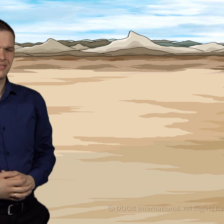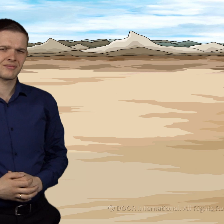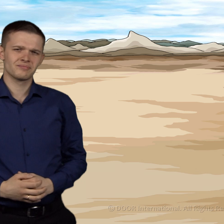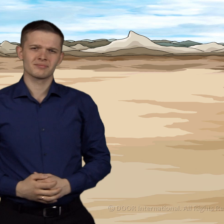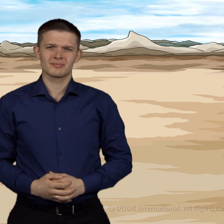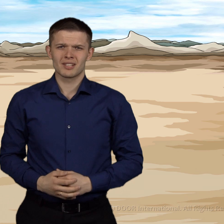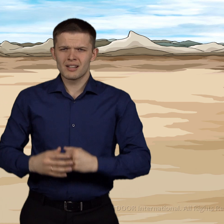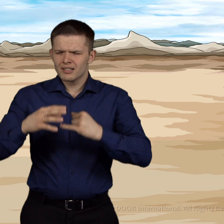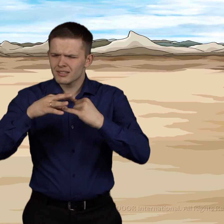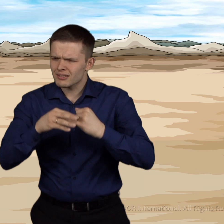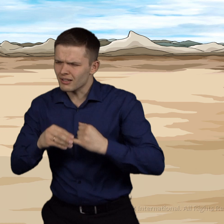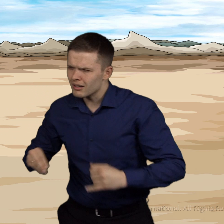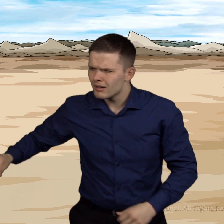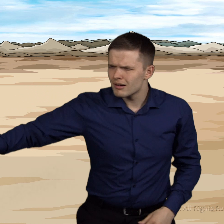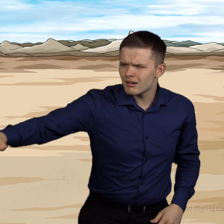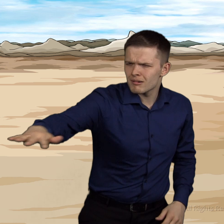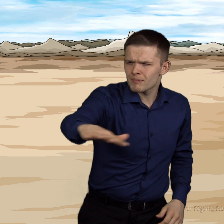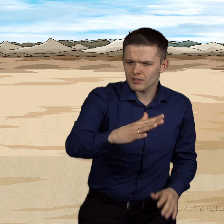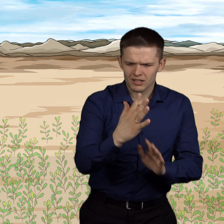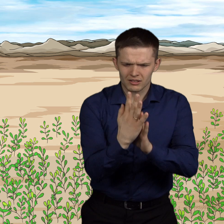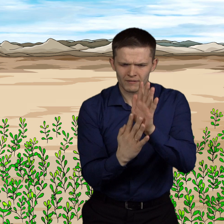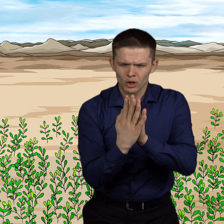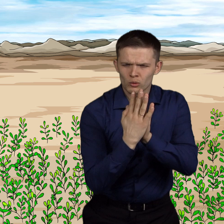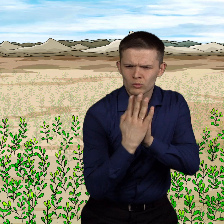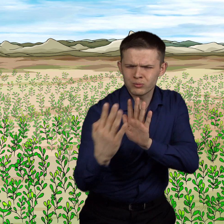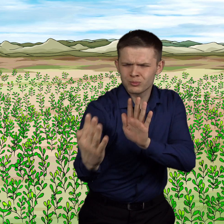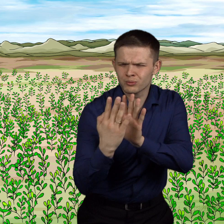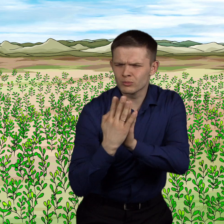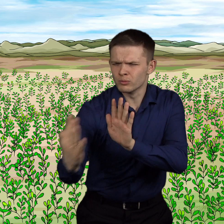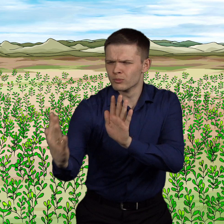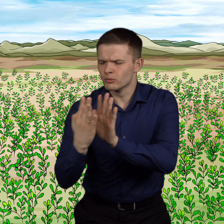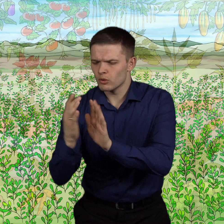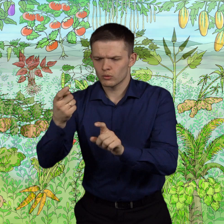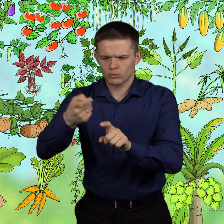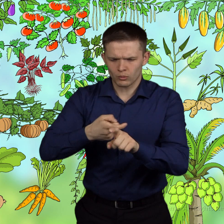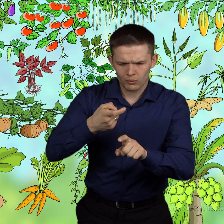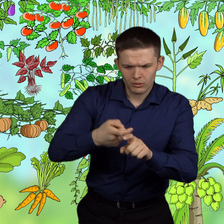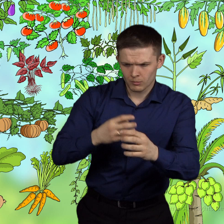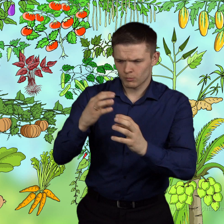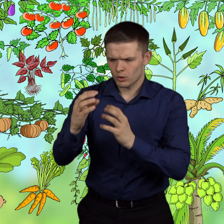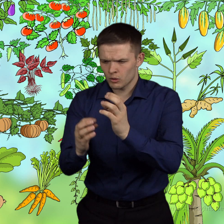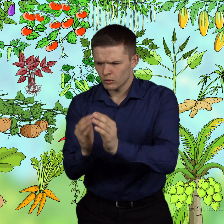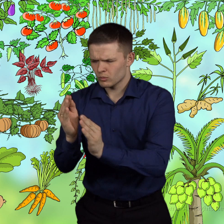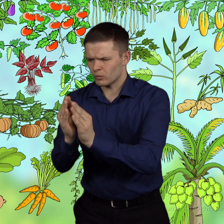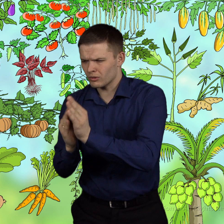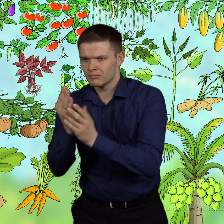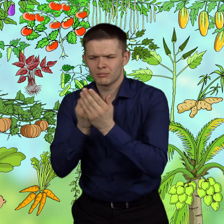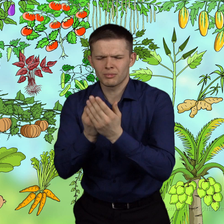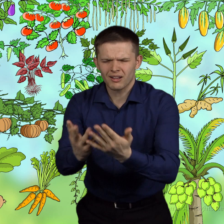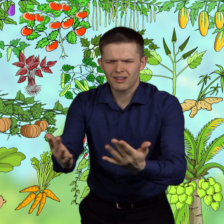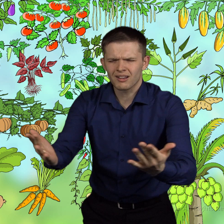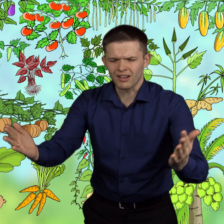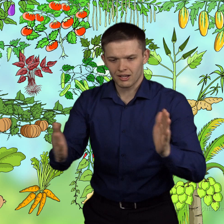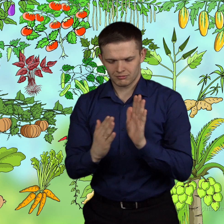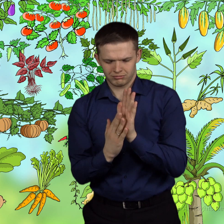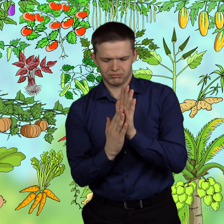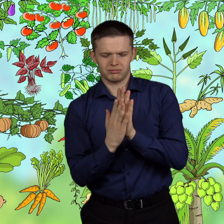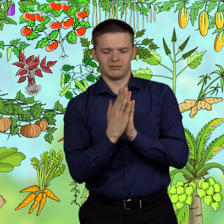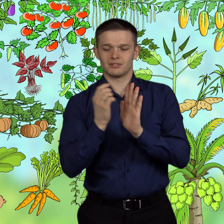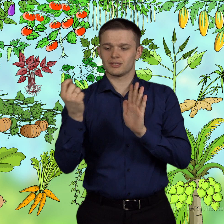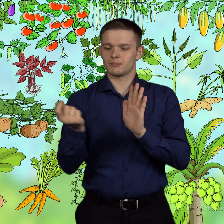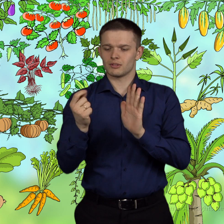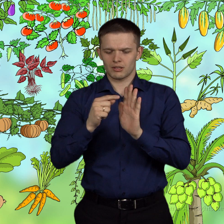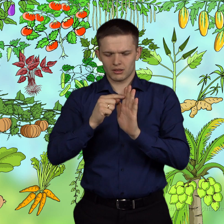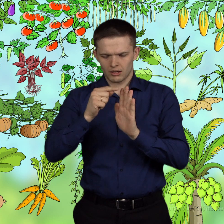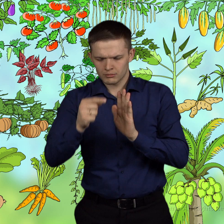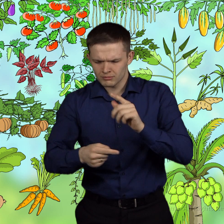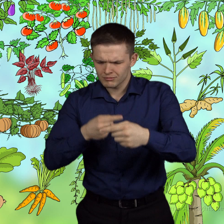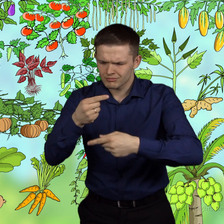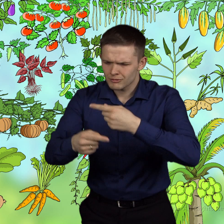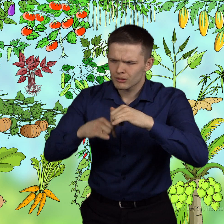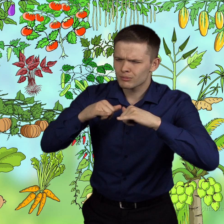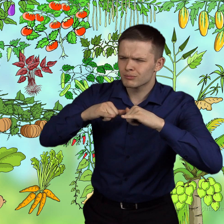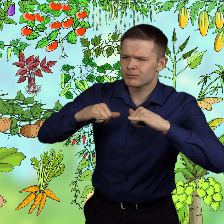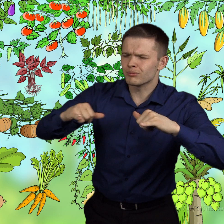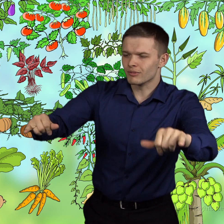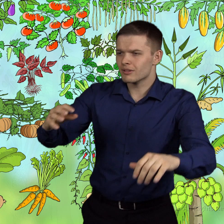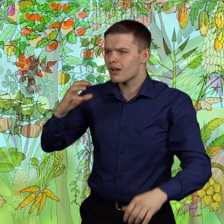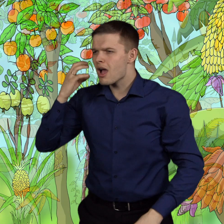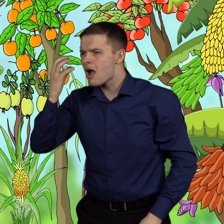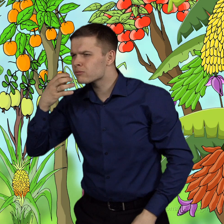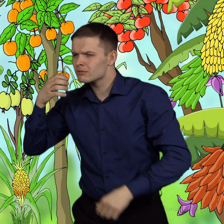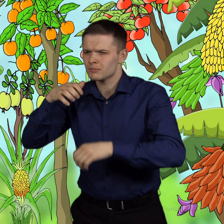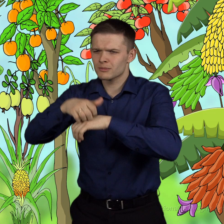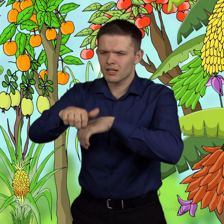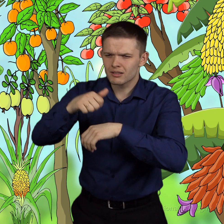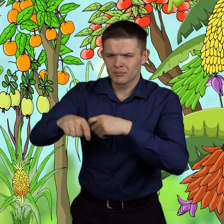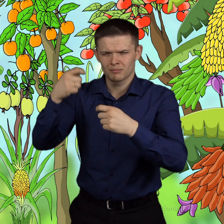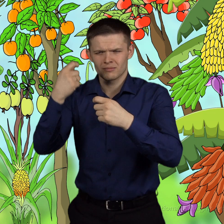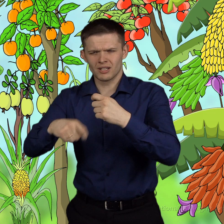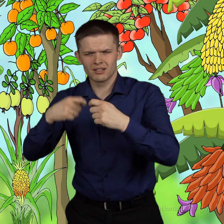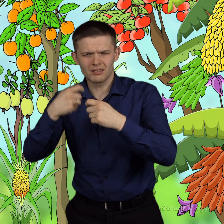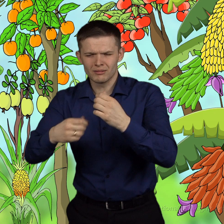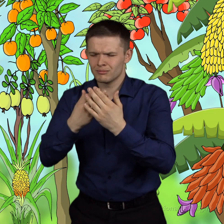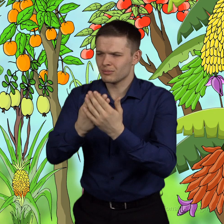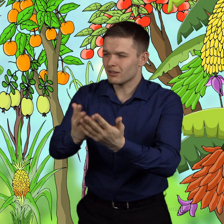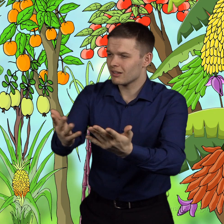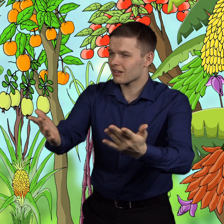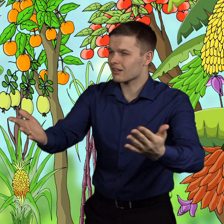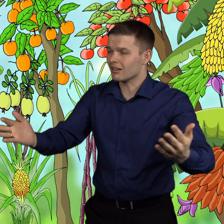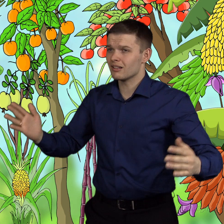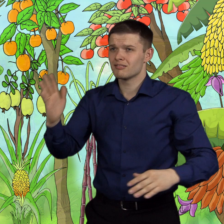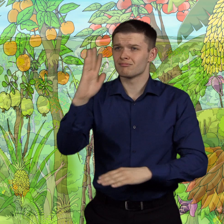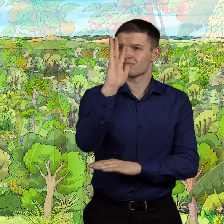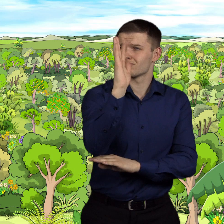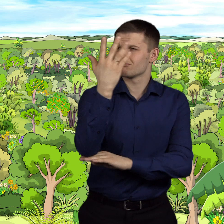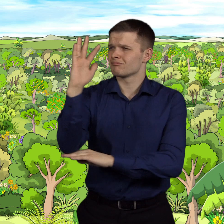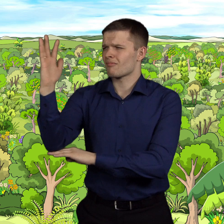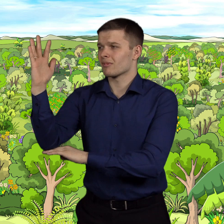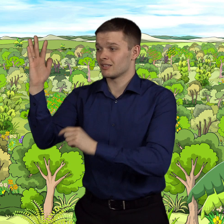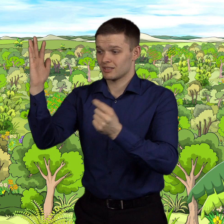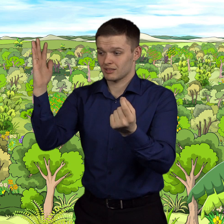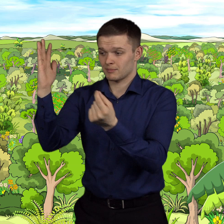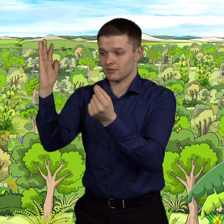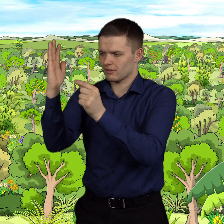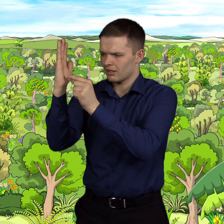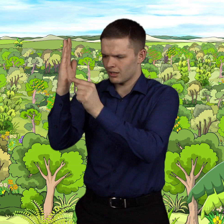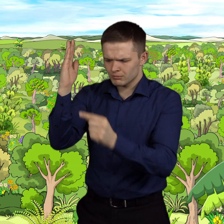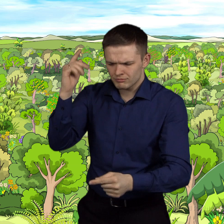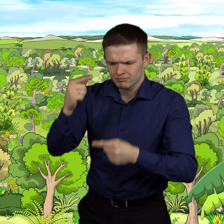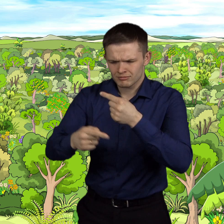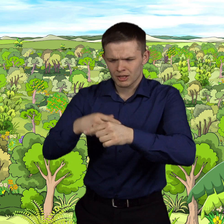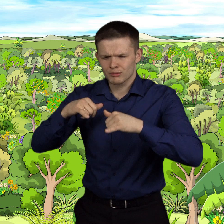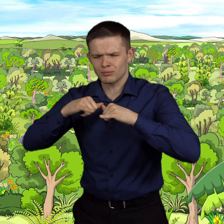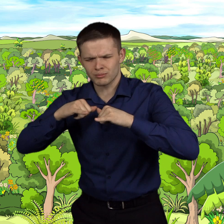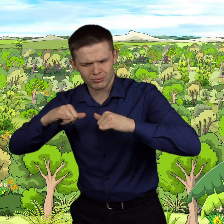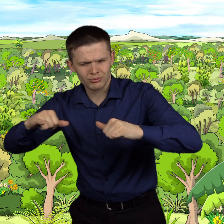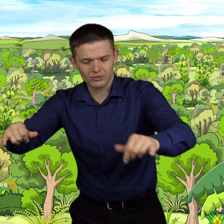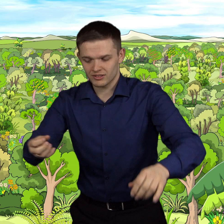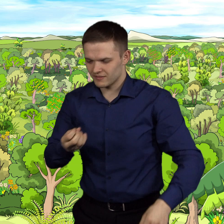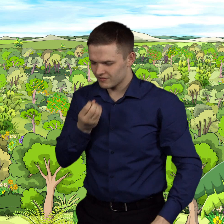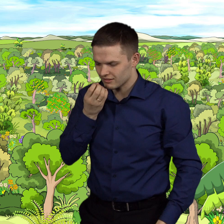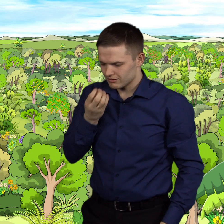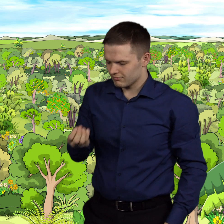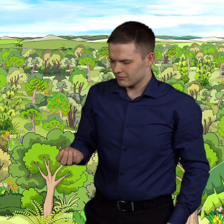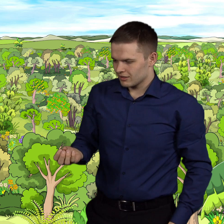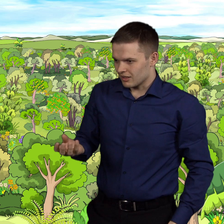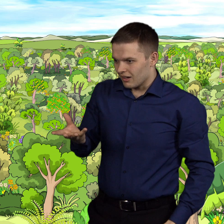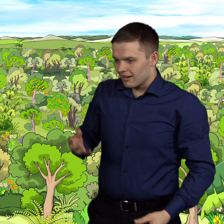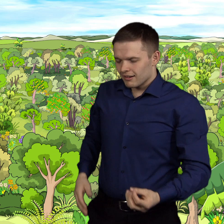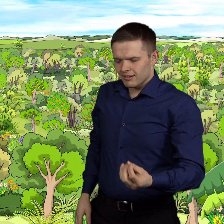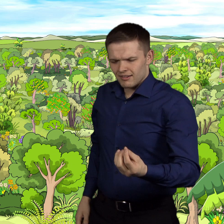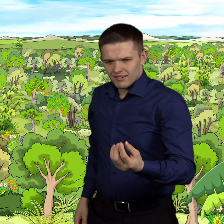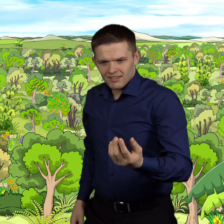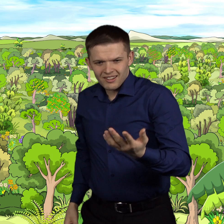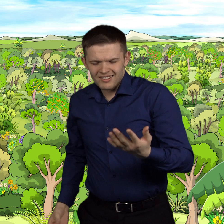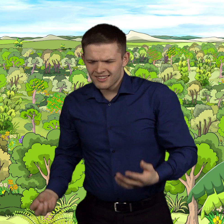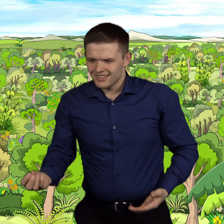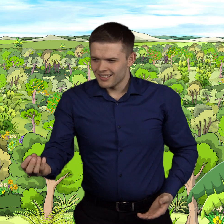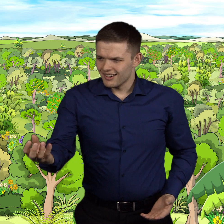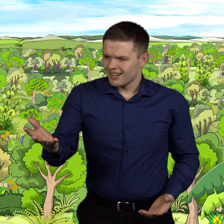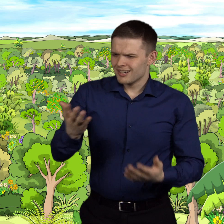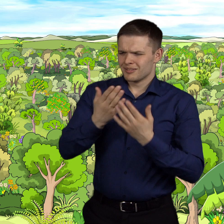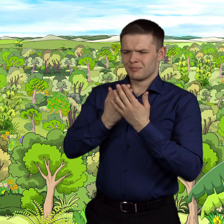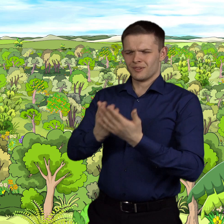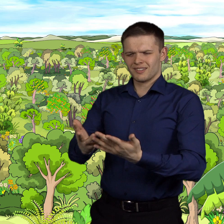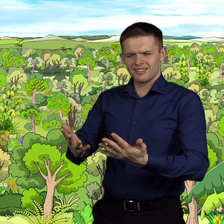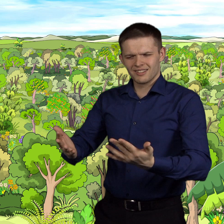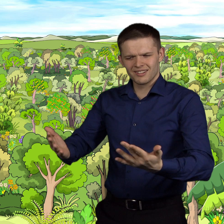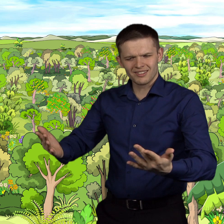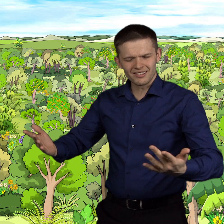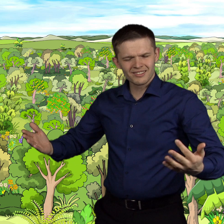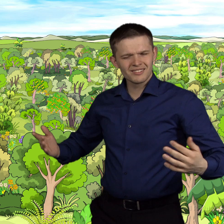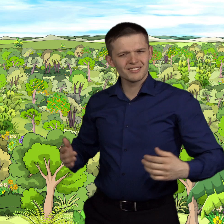The earth produced vegetation: seed-bearing plants according to their kinds and trees bearing fruit with seed according to their kinds. And God saw that it was good.